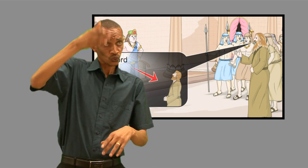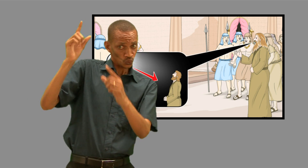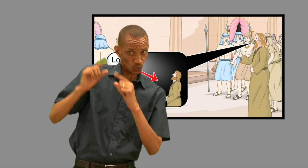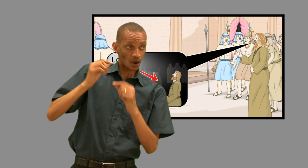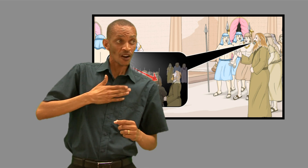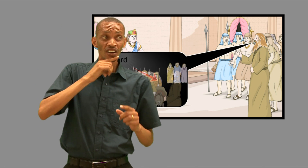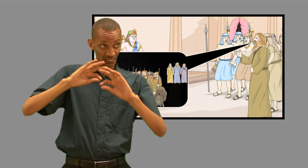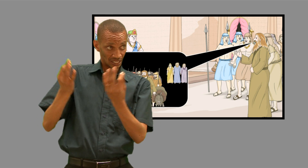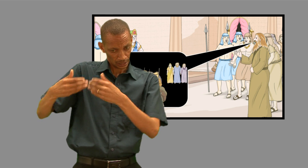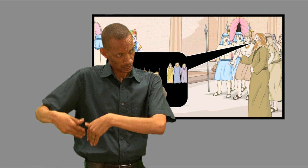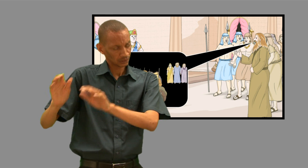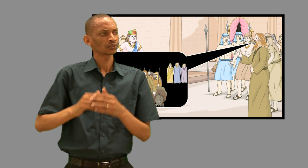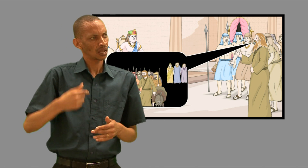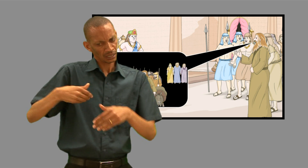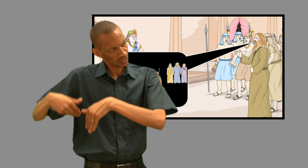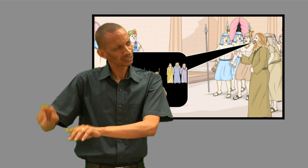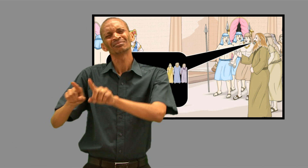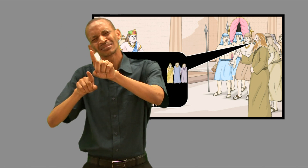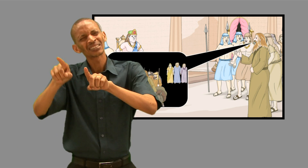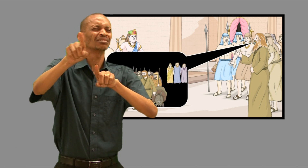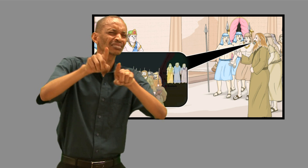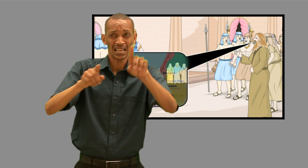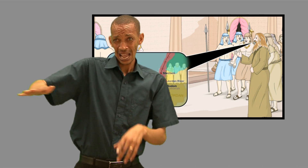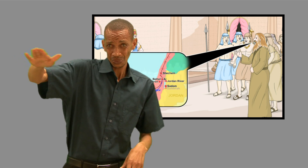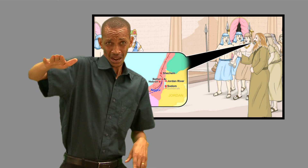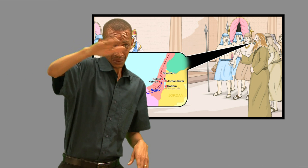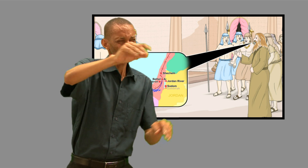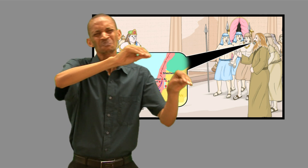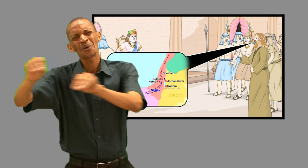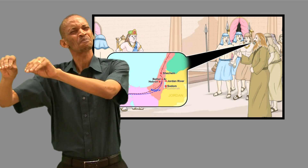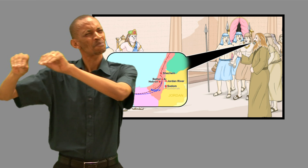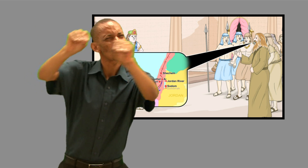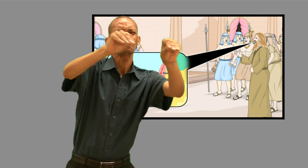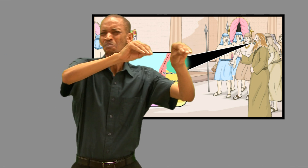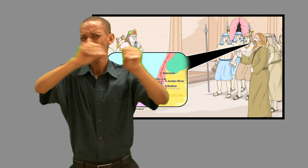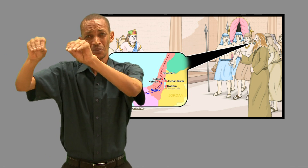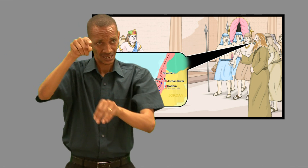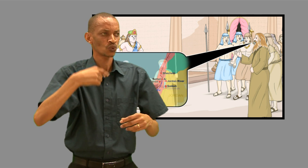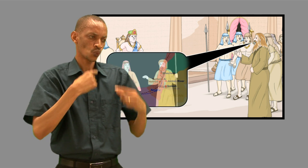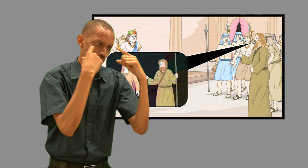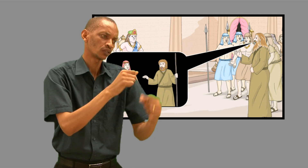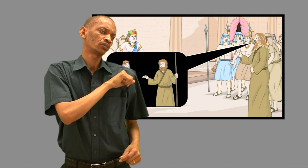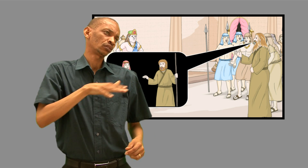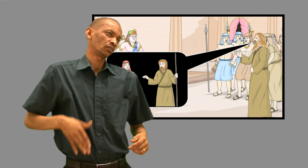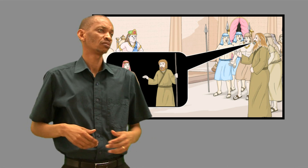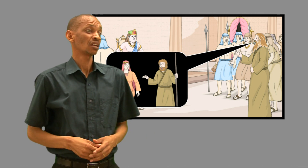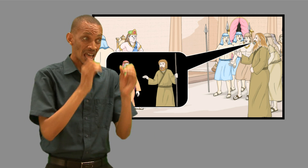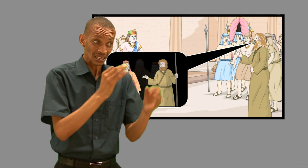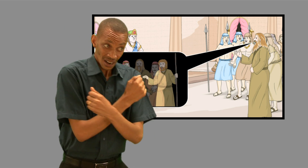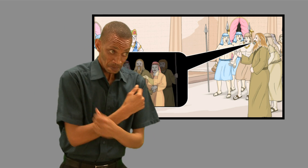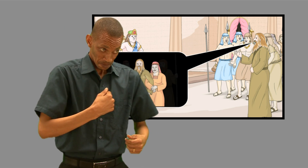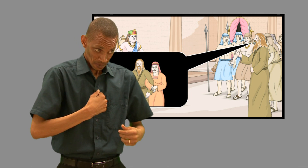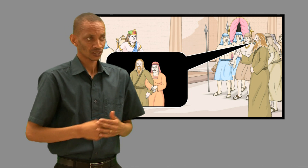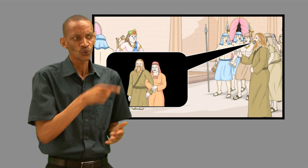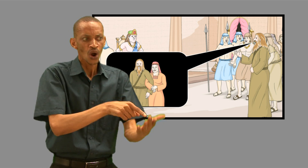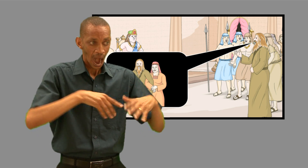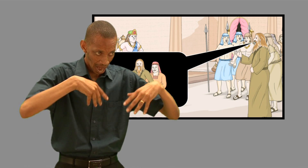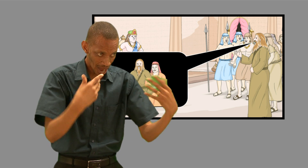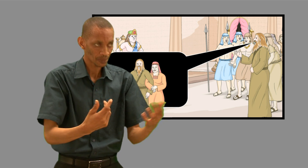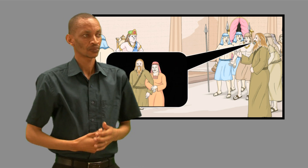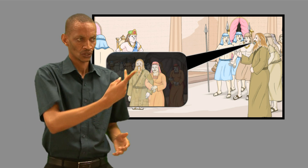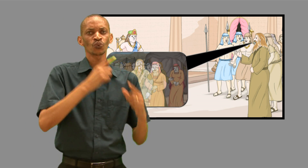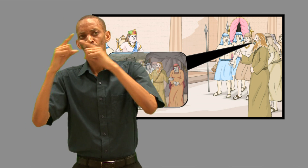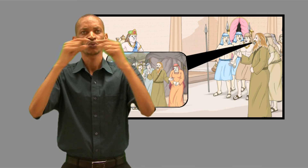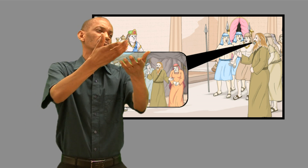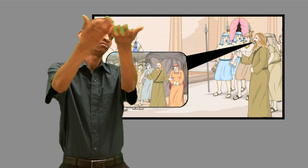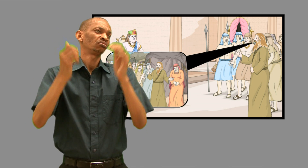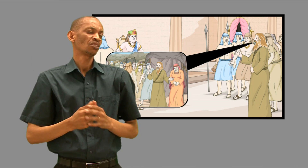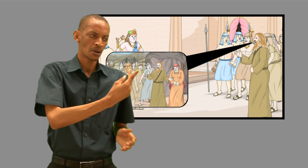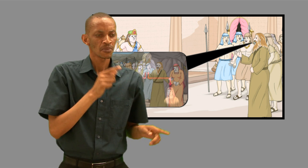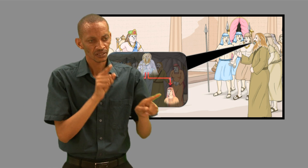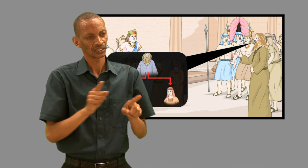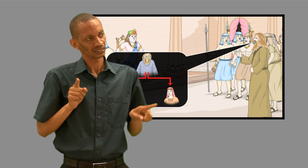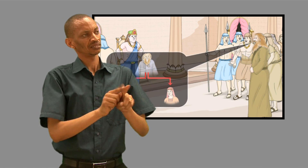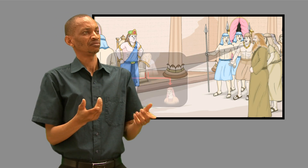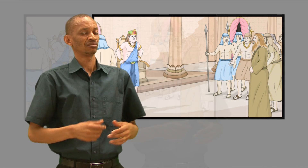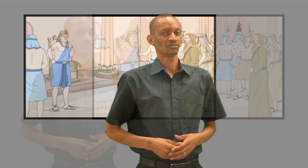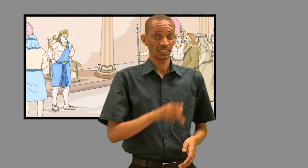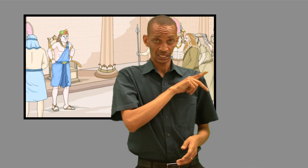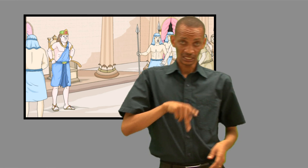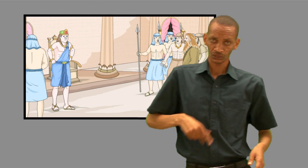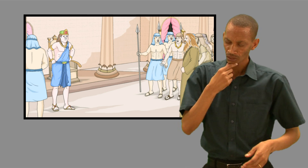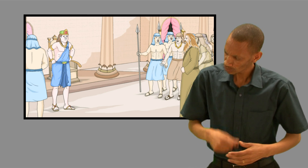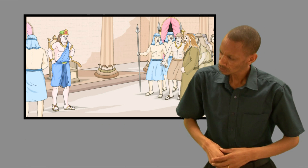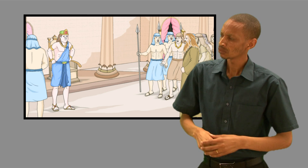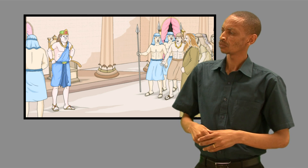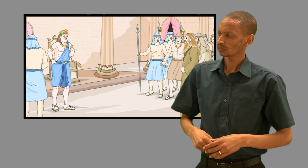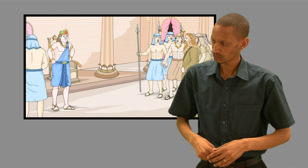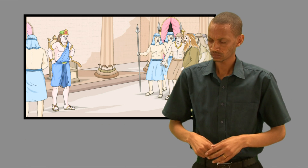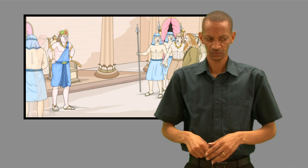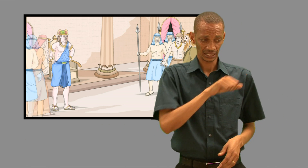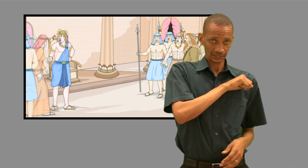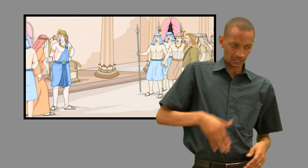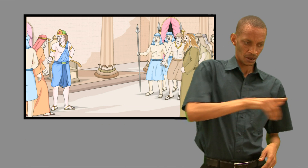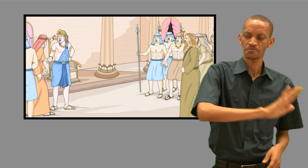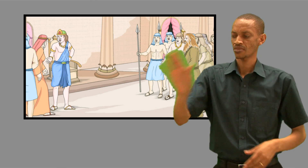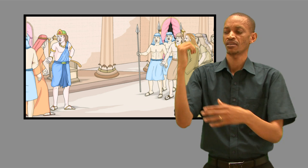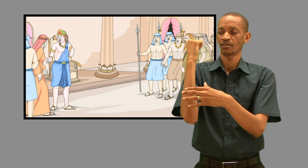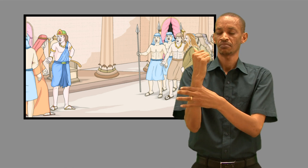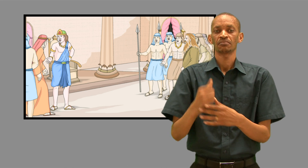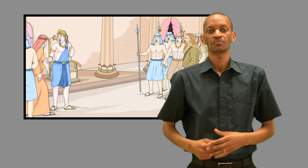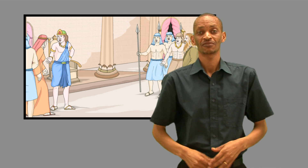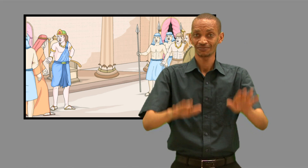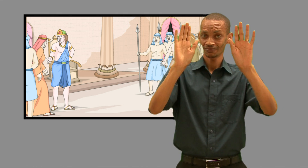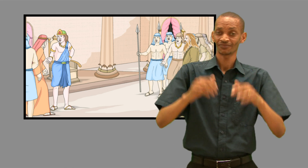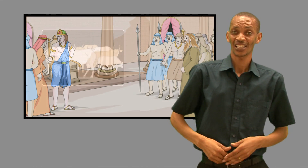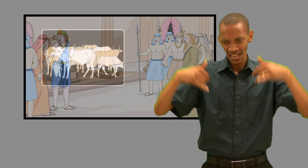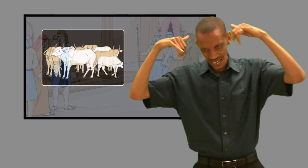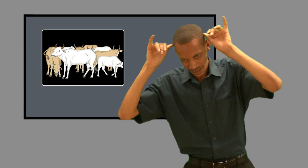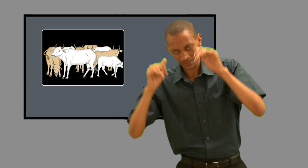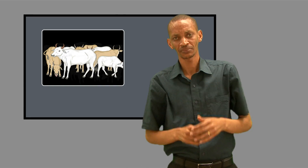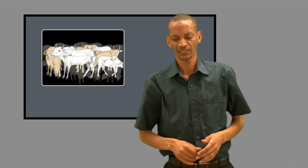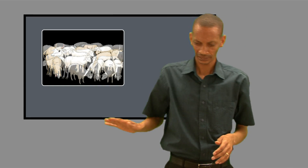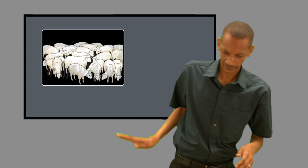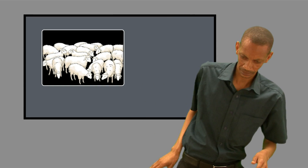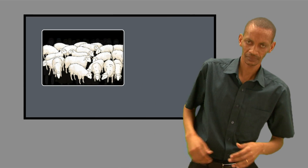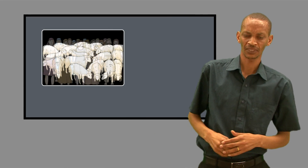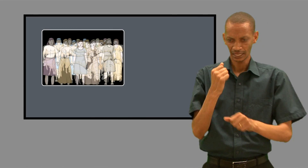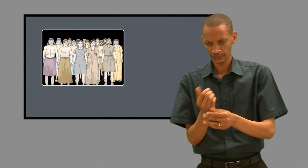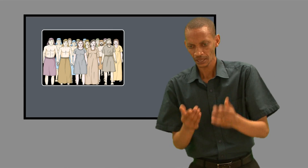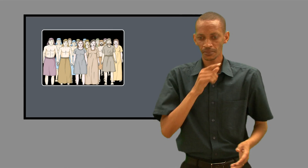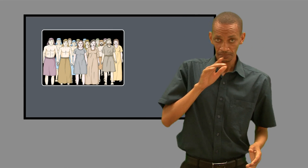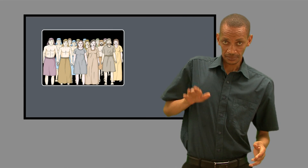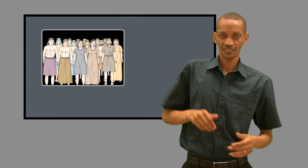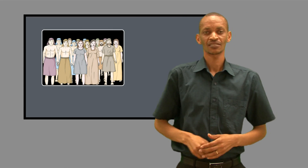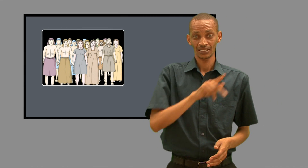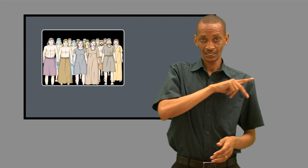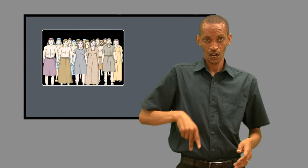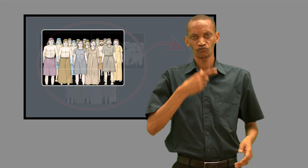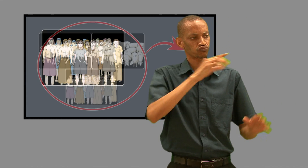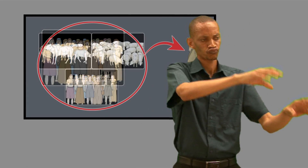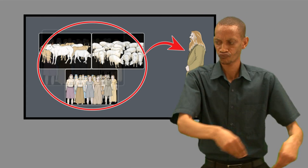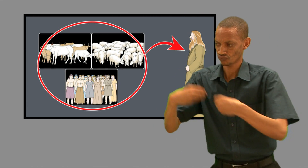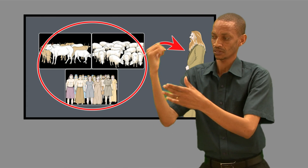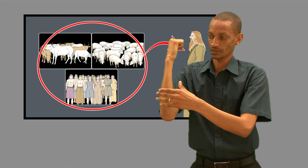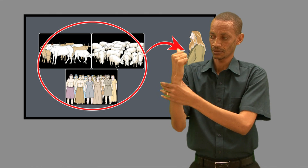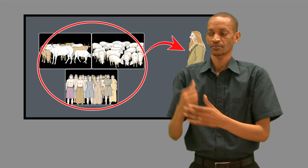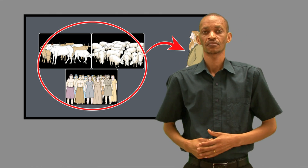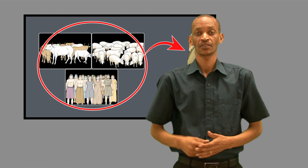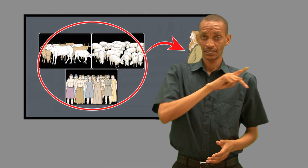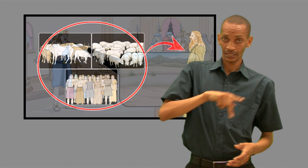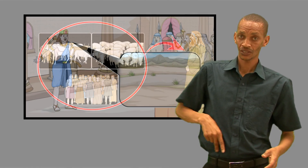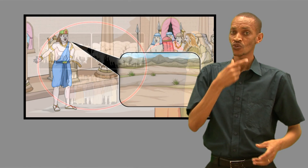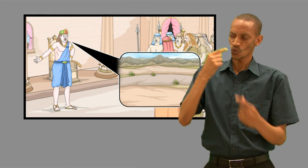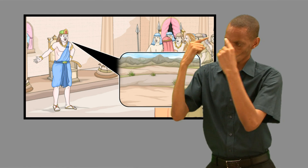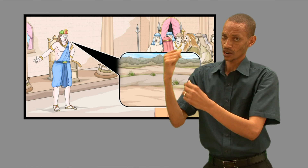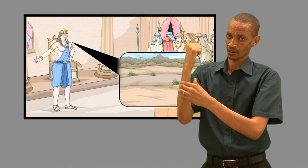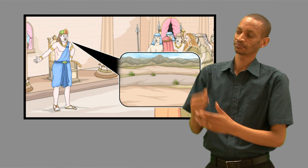So when God had me journey from my father’s house, I said to Sarah, ‘This is how you can show your loyalty to me: Wherever we go, say of me, “He is my brother.”’” So Abimelech brought sheep and cattle, menservants and maidservants, and he gave them to Abraham and restored his wife Sarah to him.